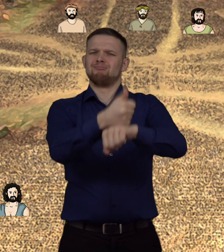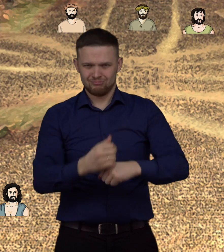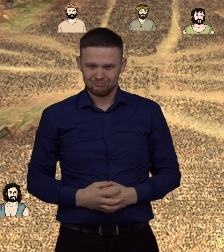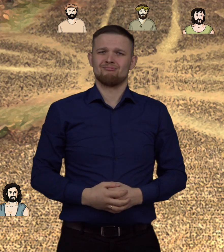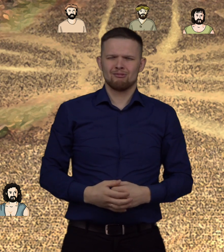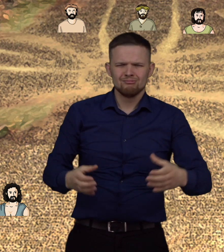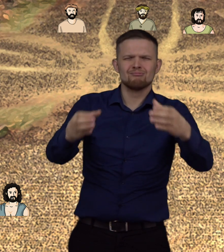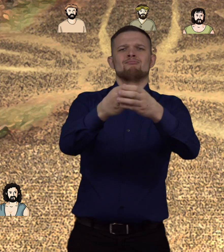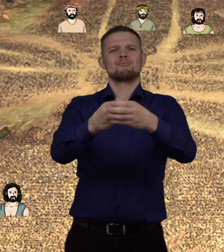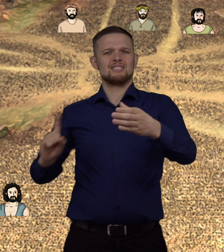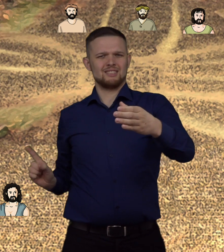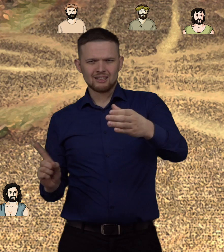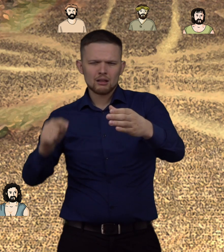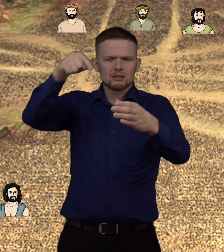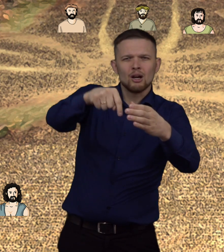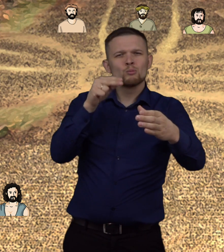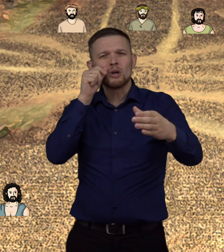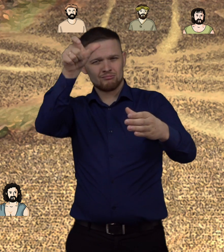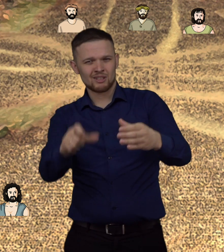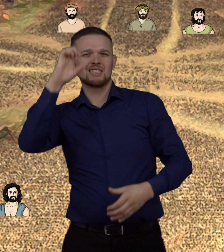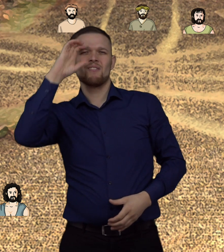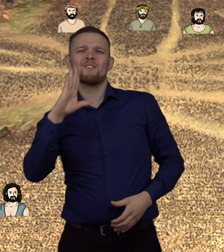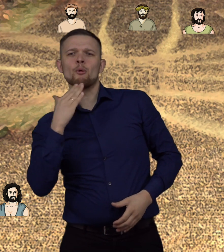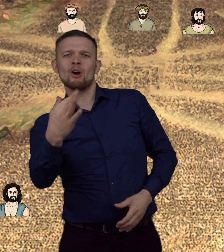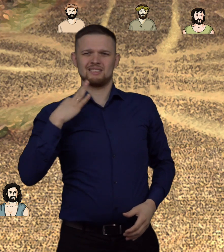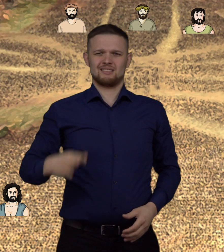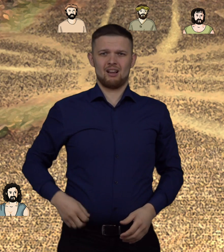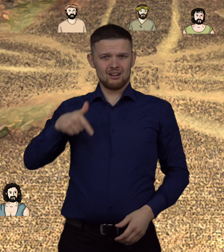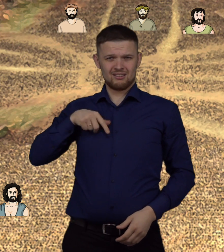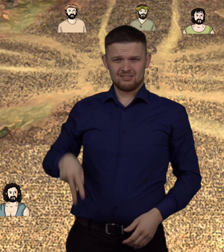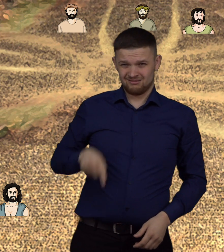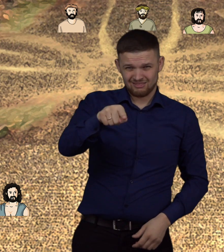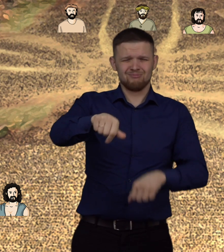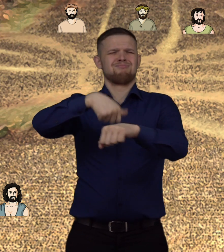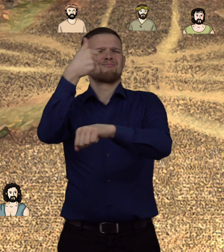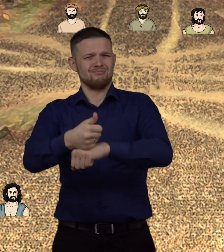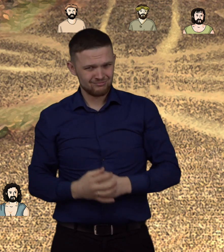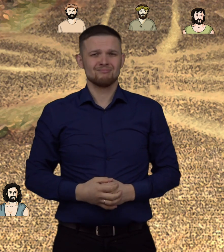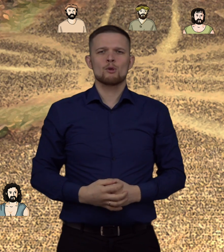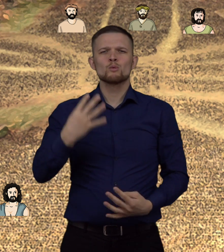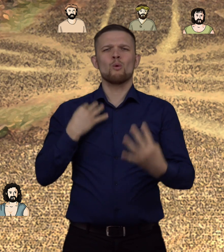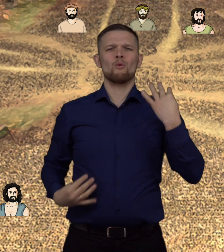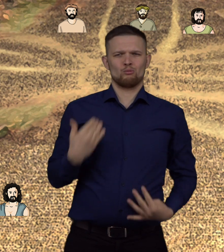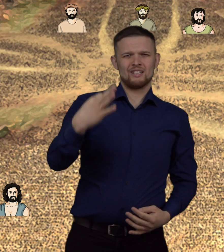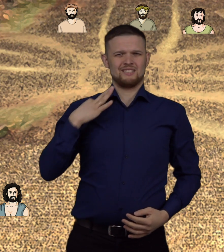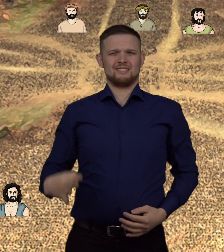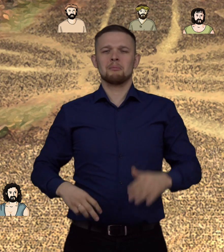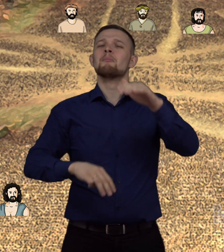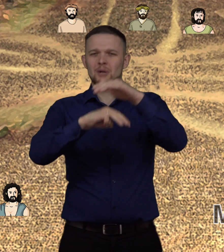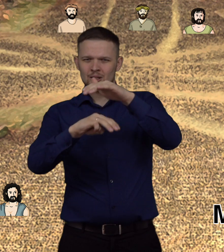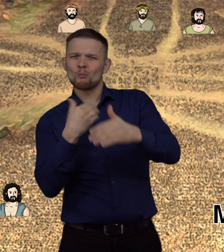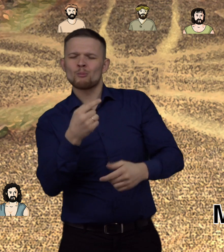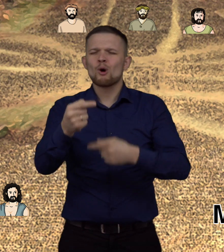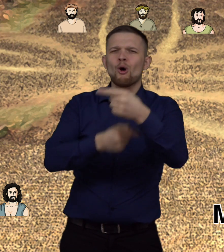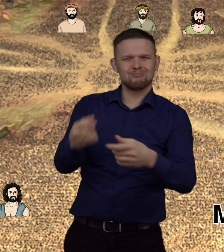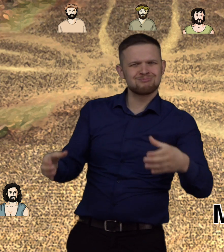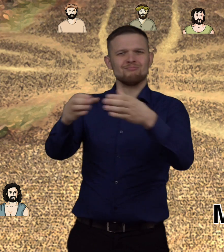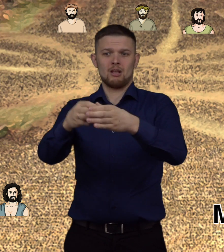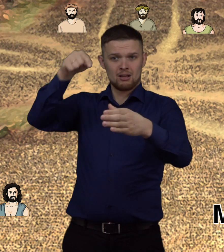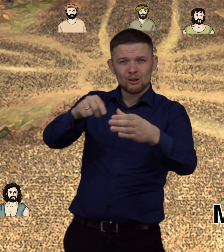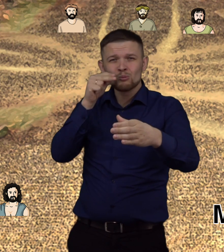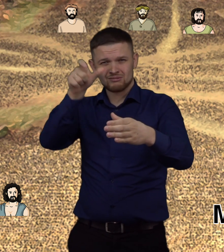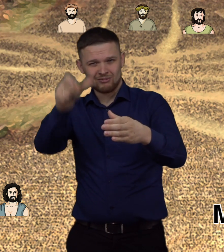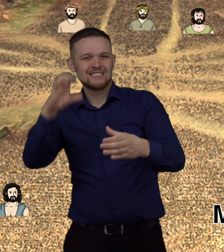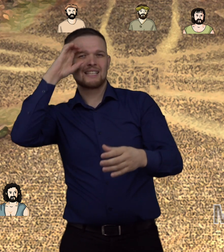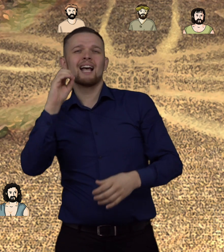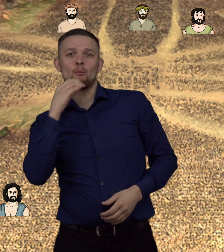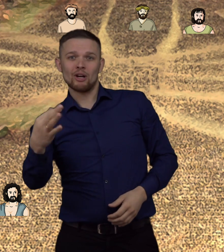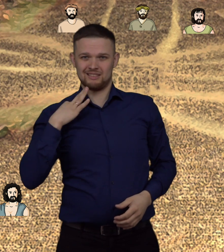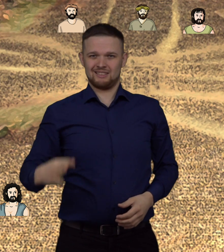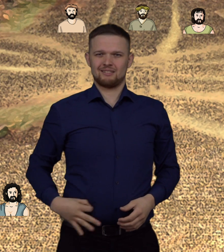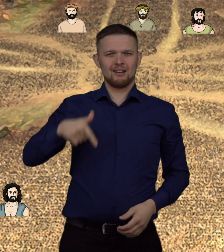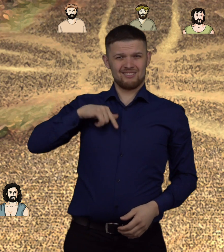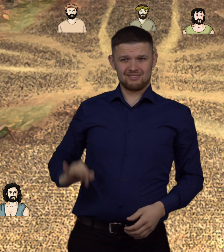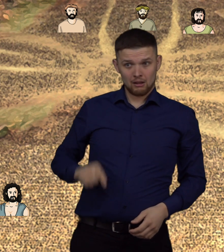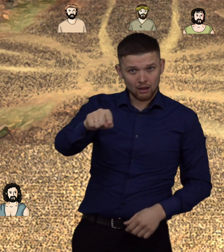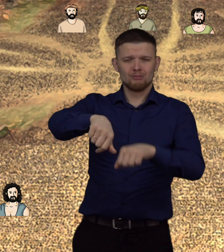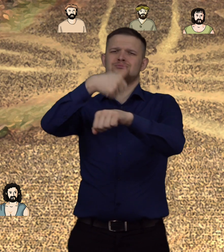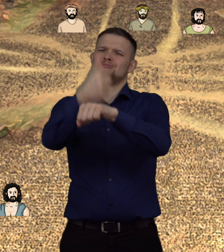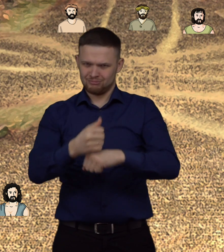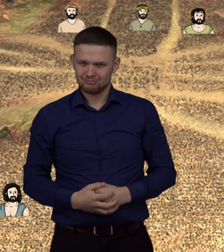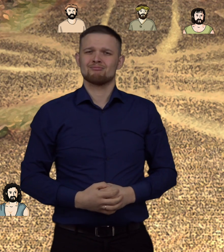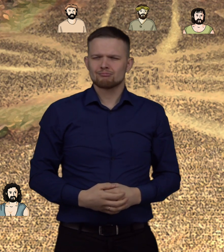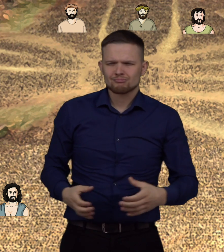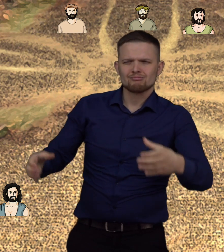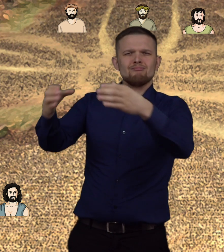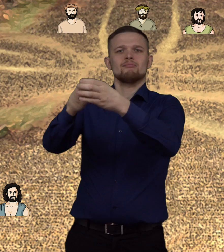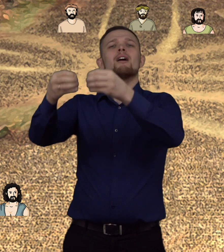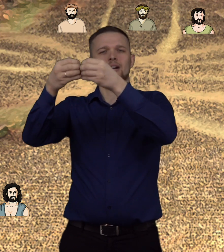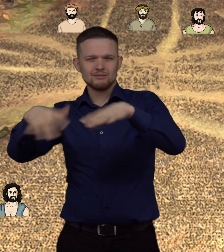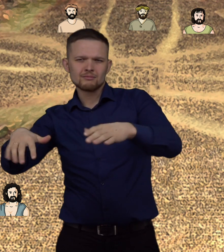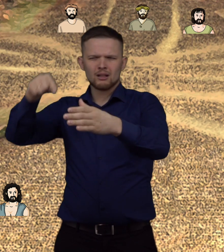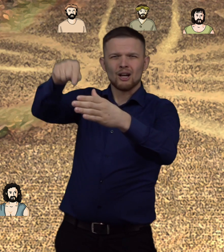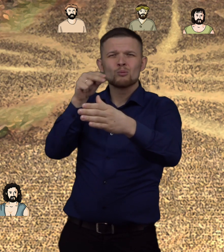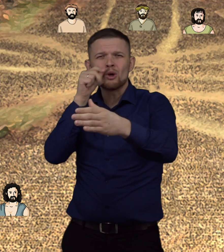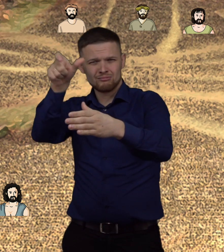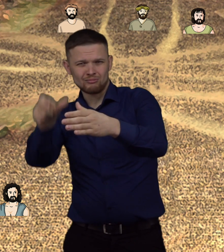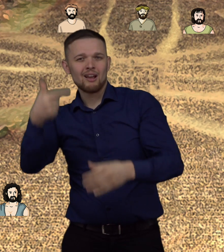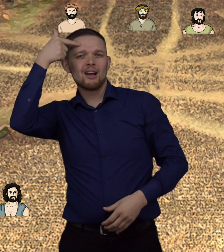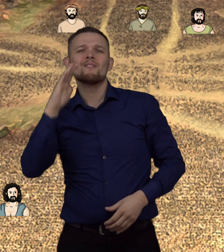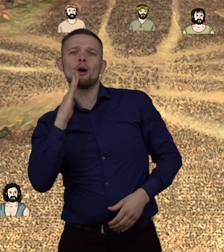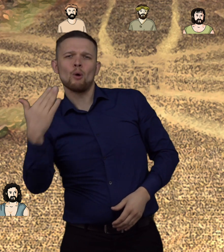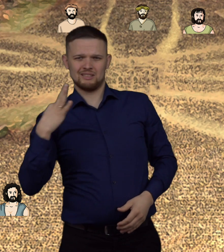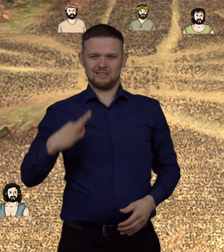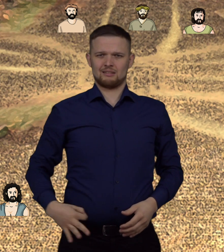from the tribe of Zebulun, Gaddiel son of Sodi; from the tribe of Manasseh (a tribe of Joseph), Gaddi son of Susi;